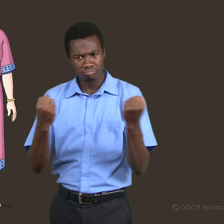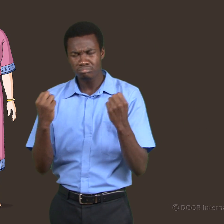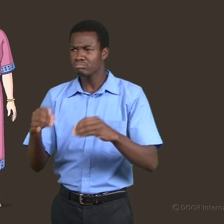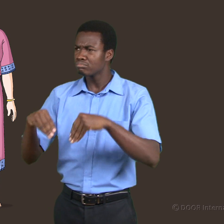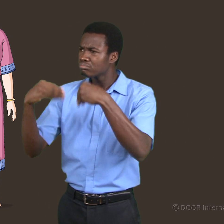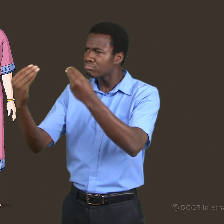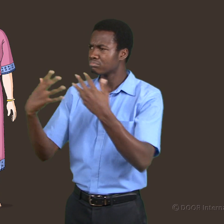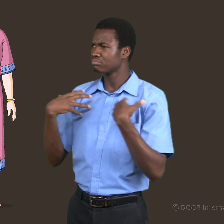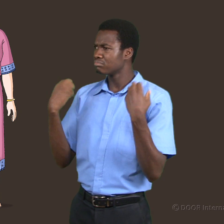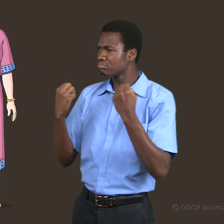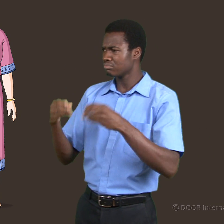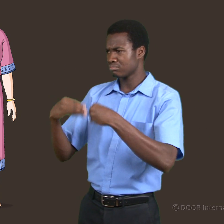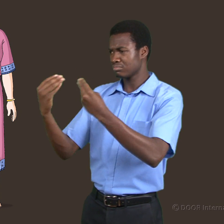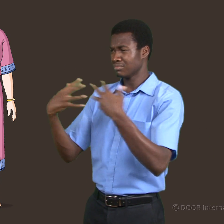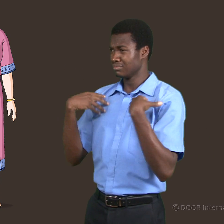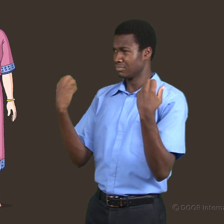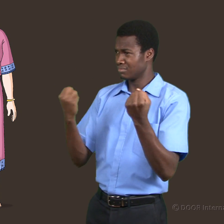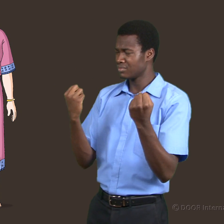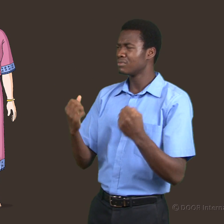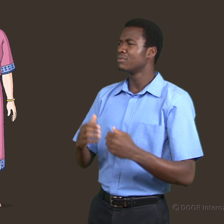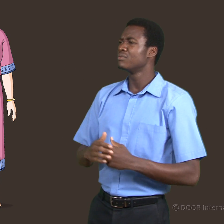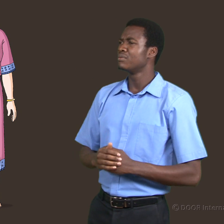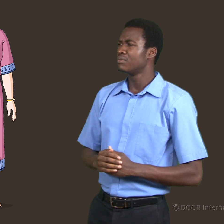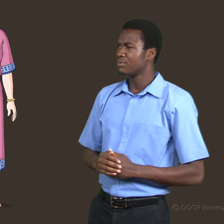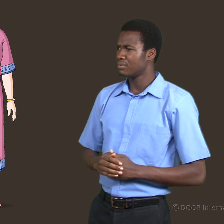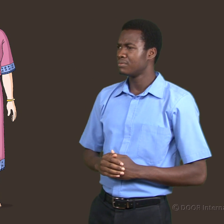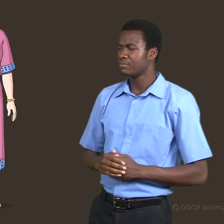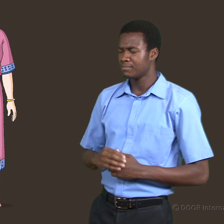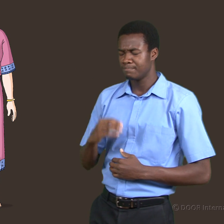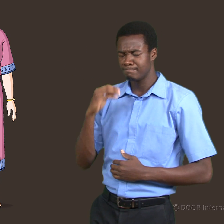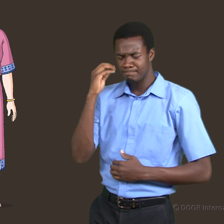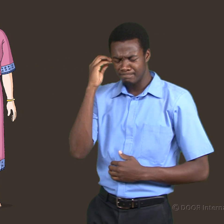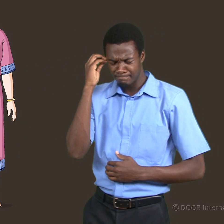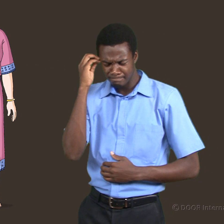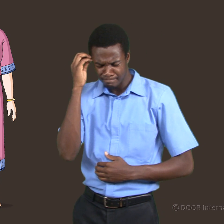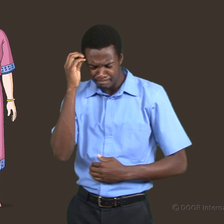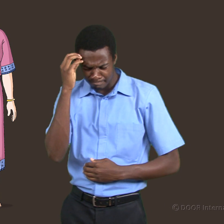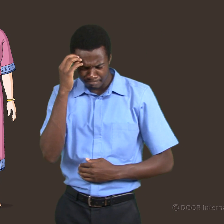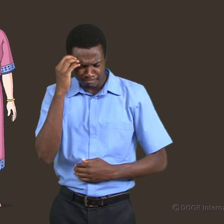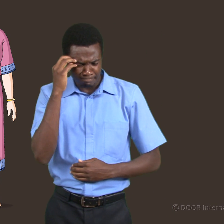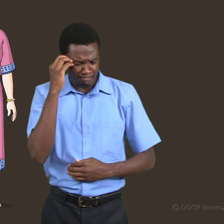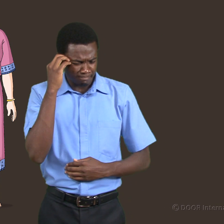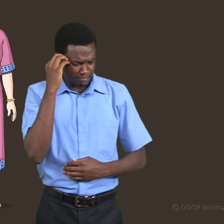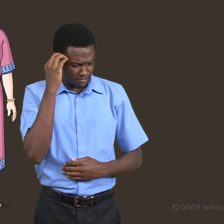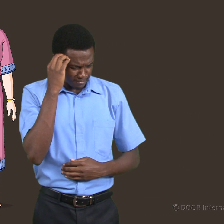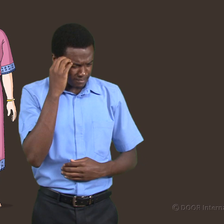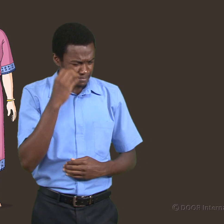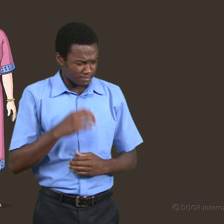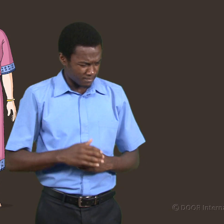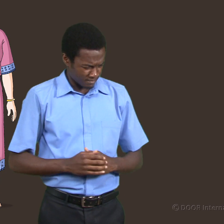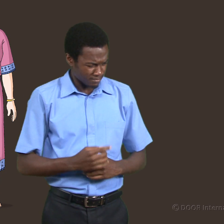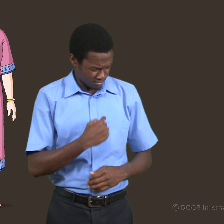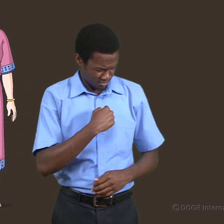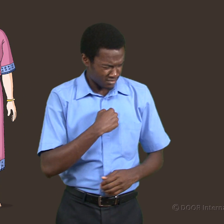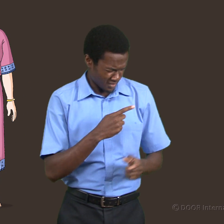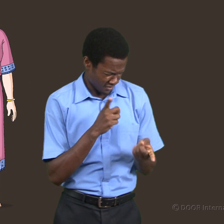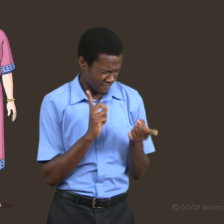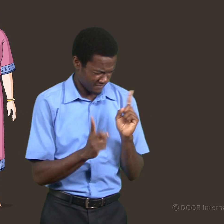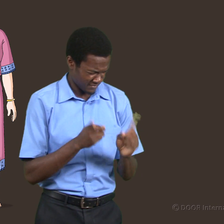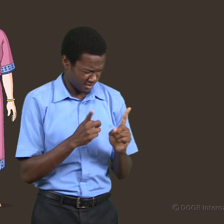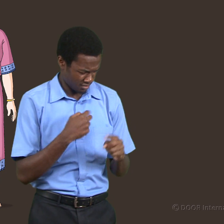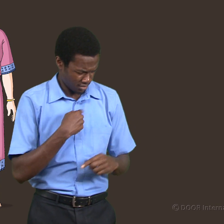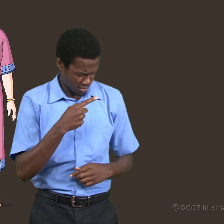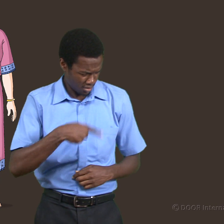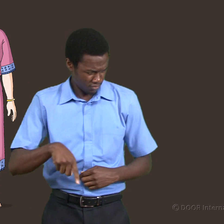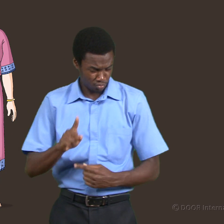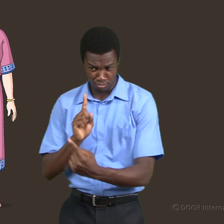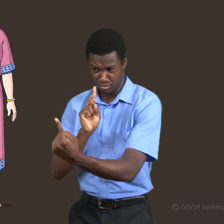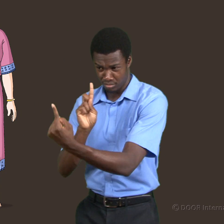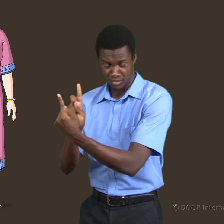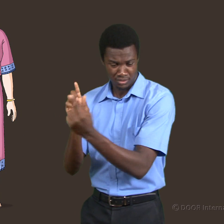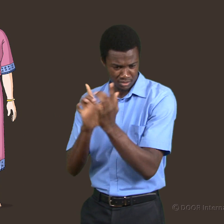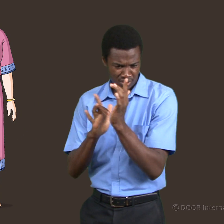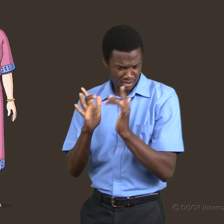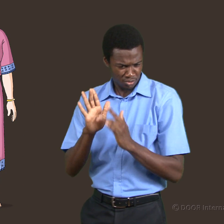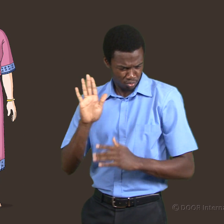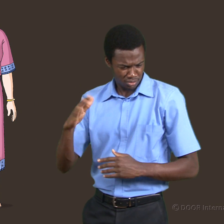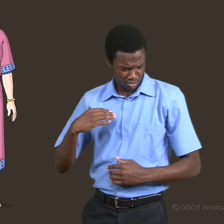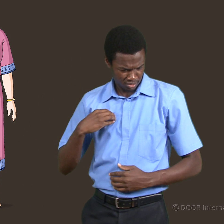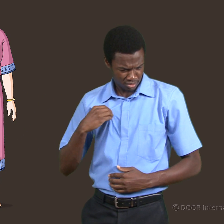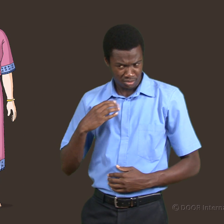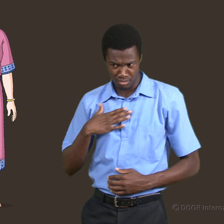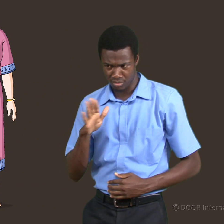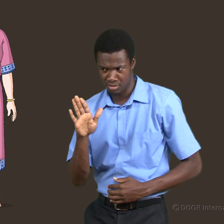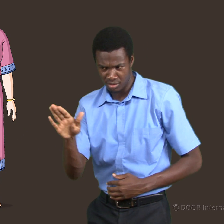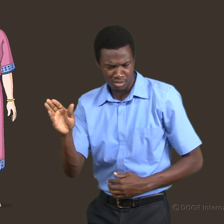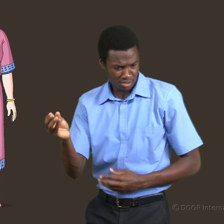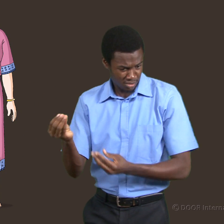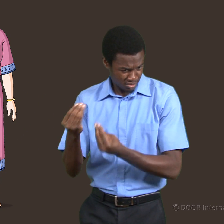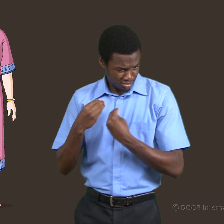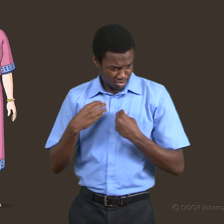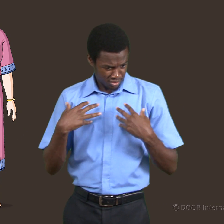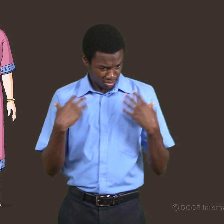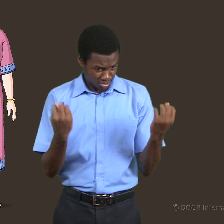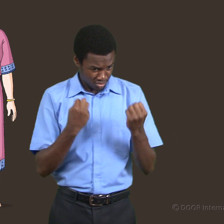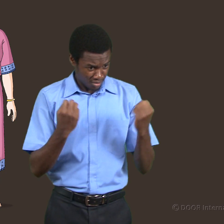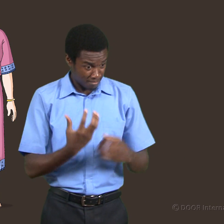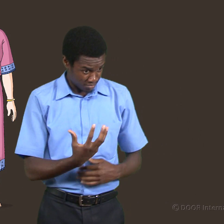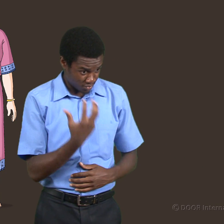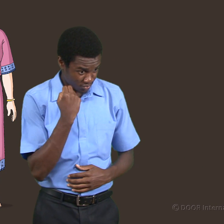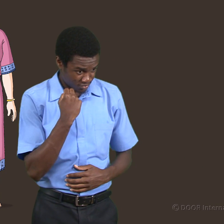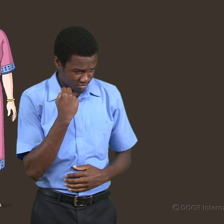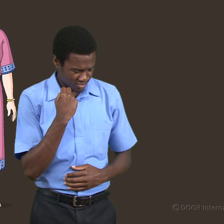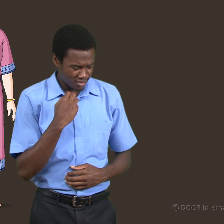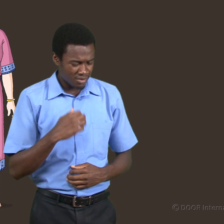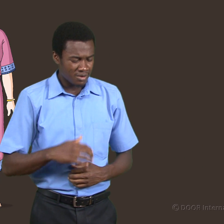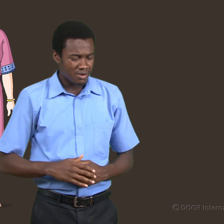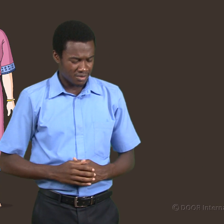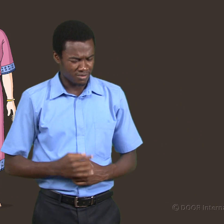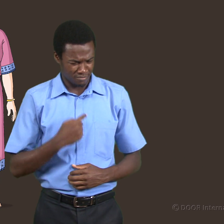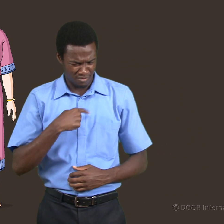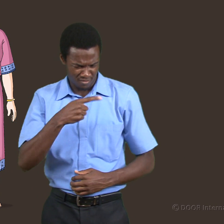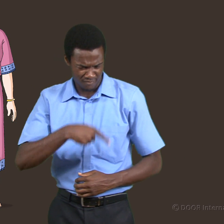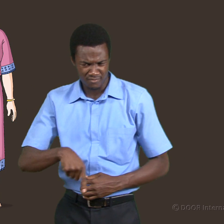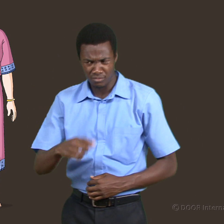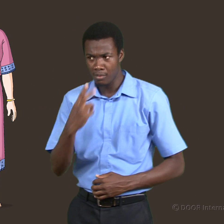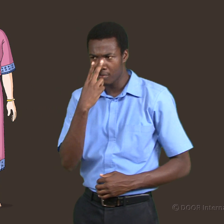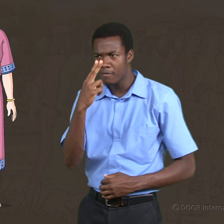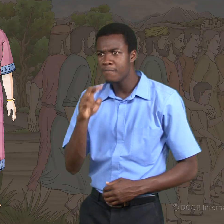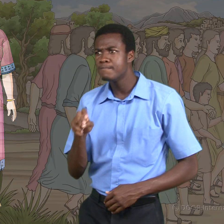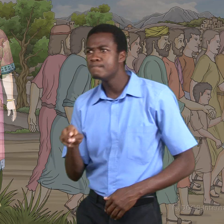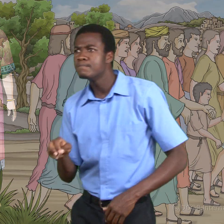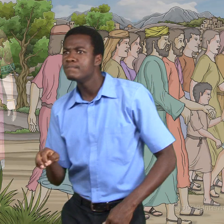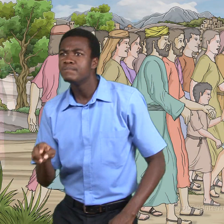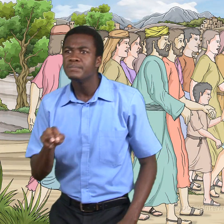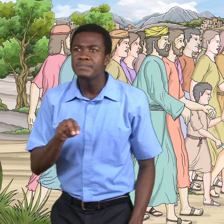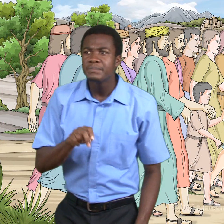Instead, her condition had only grown worse.